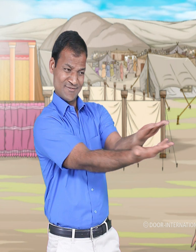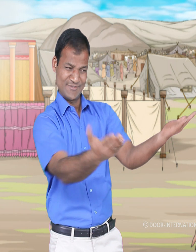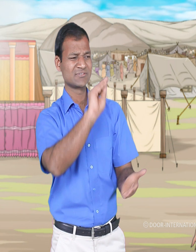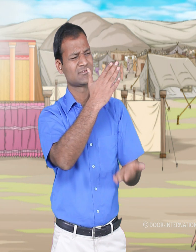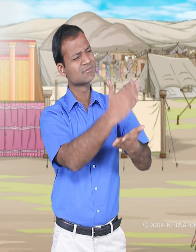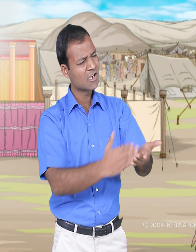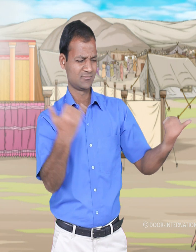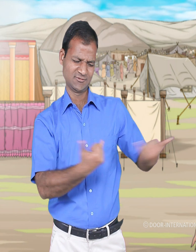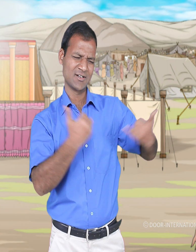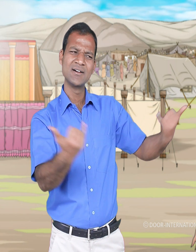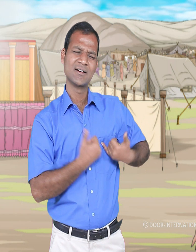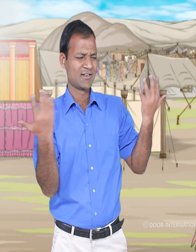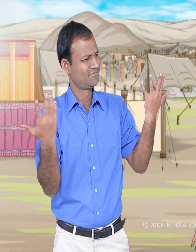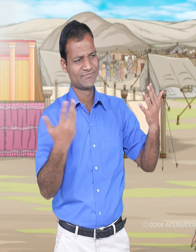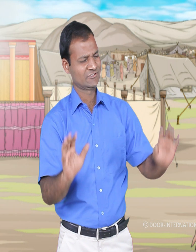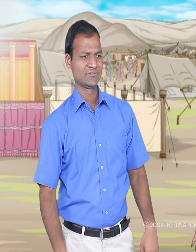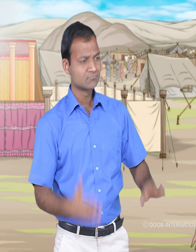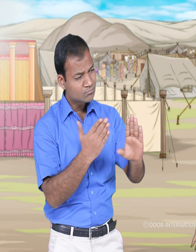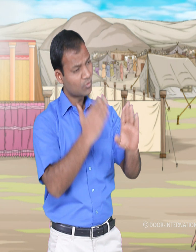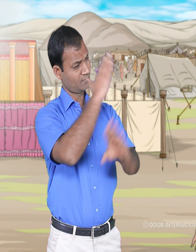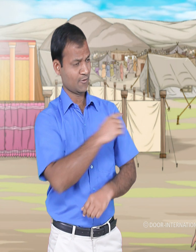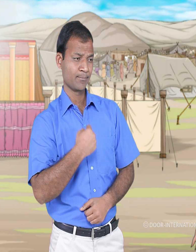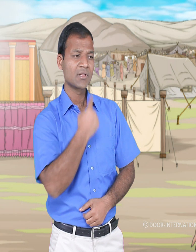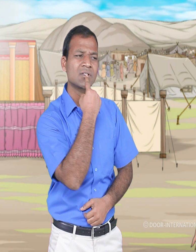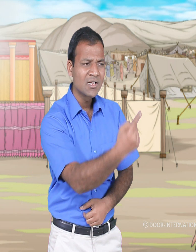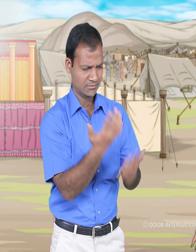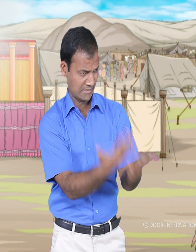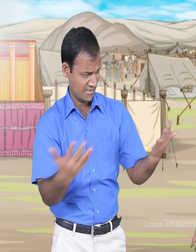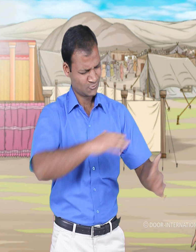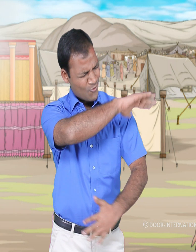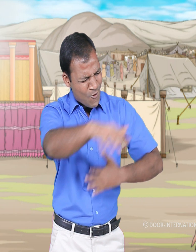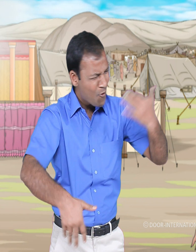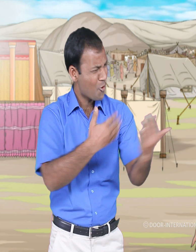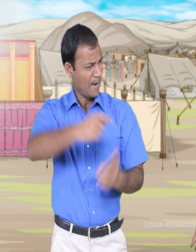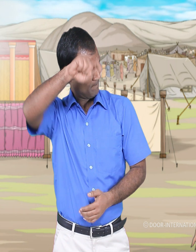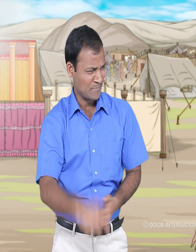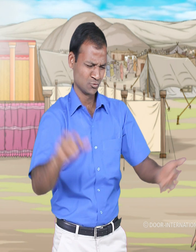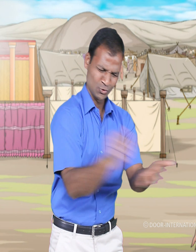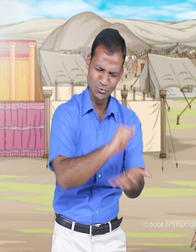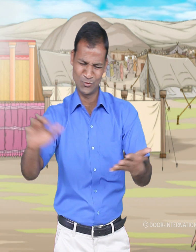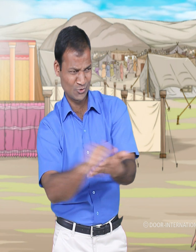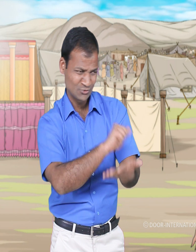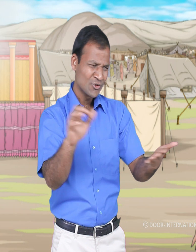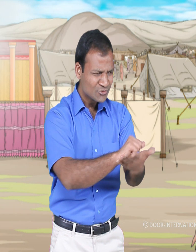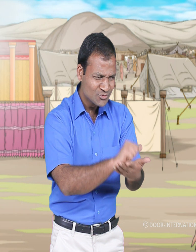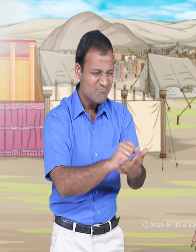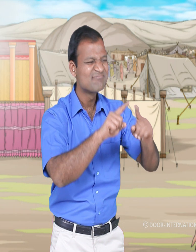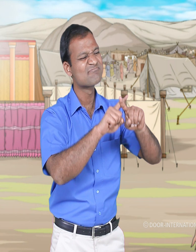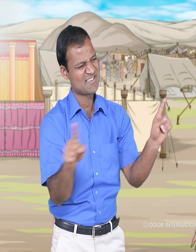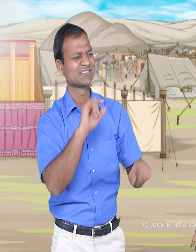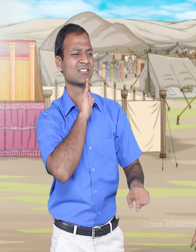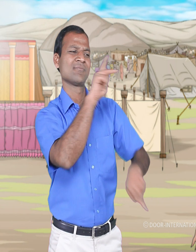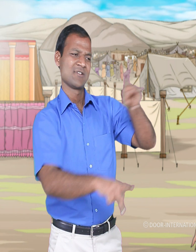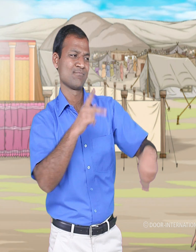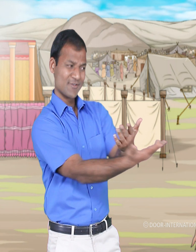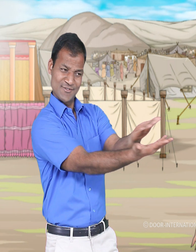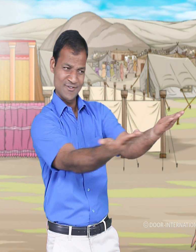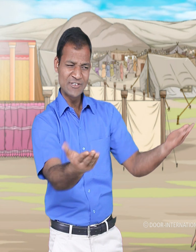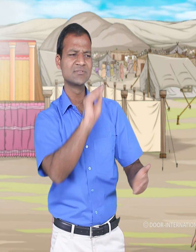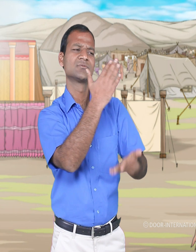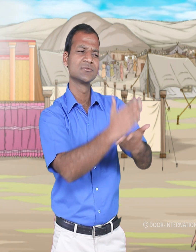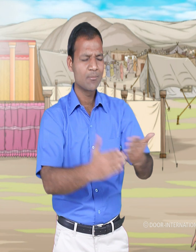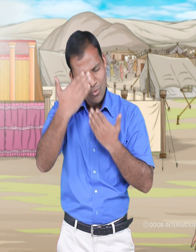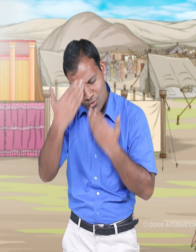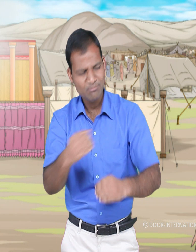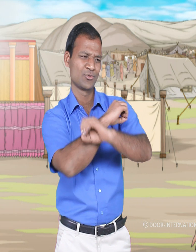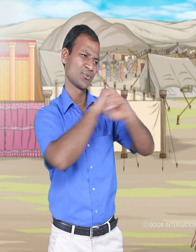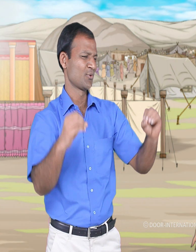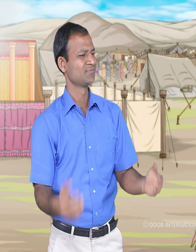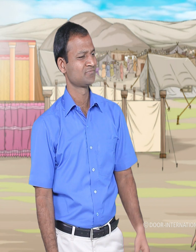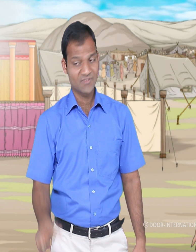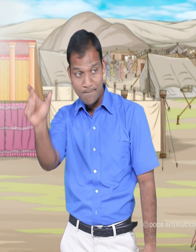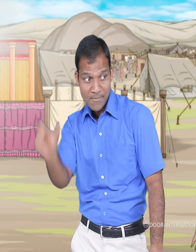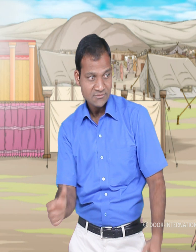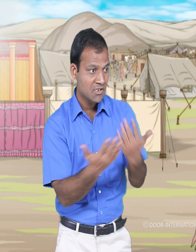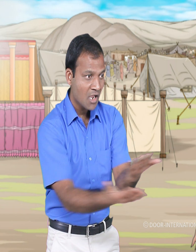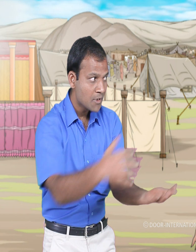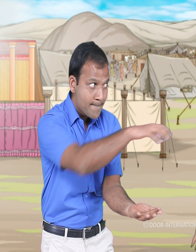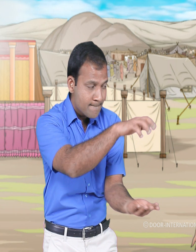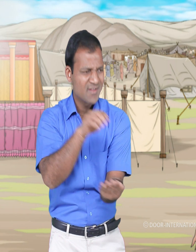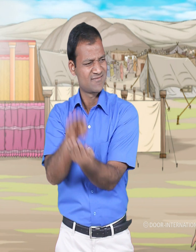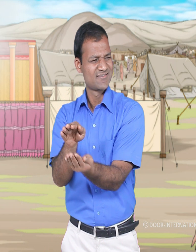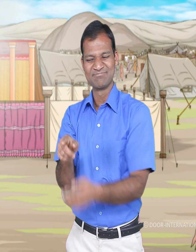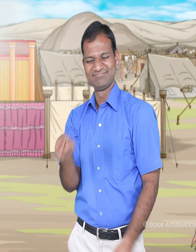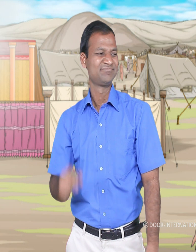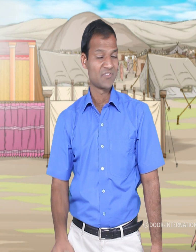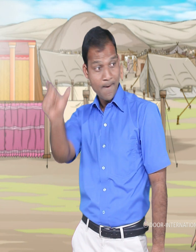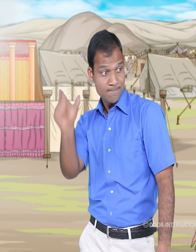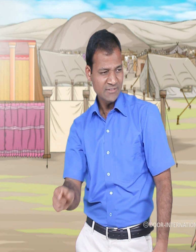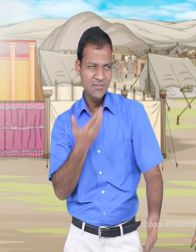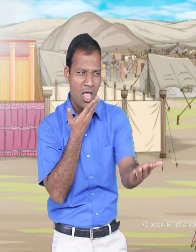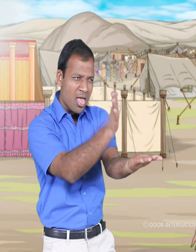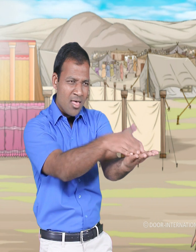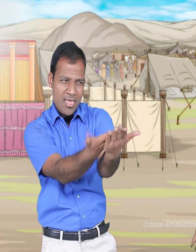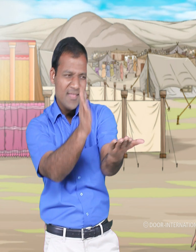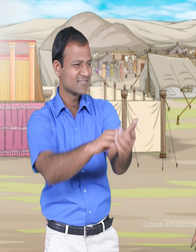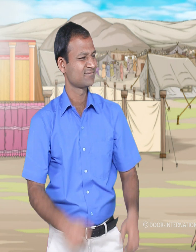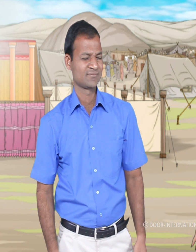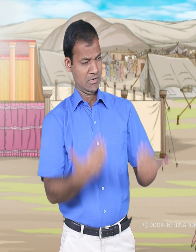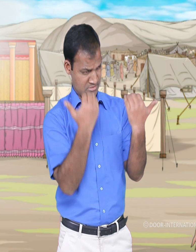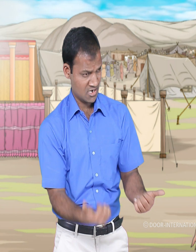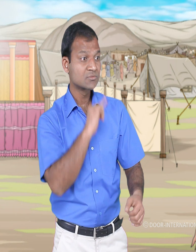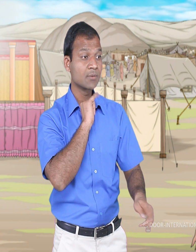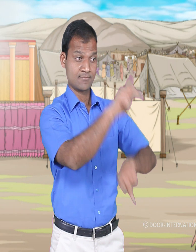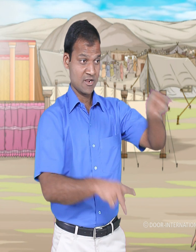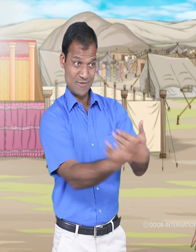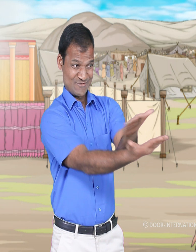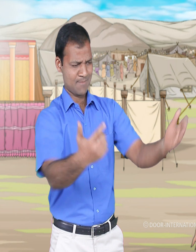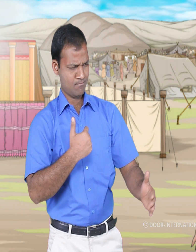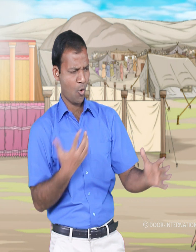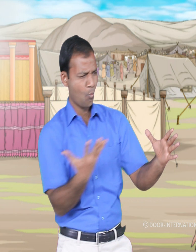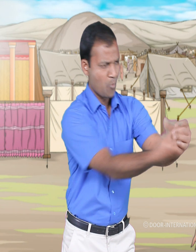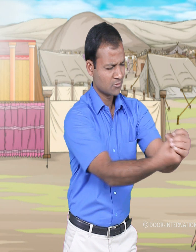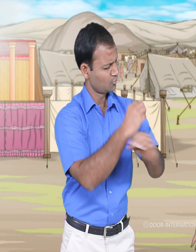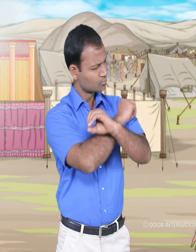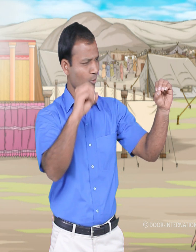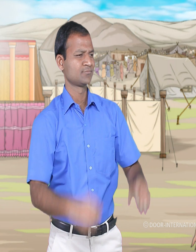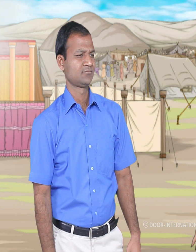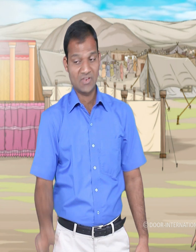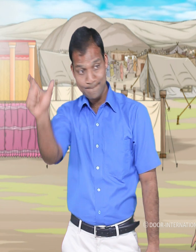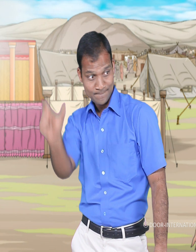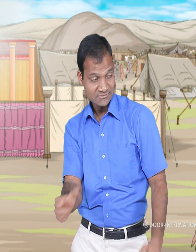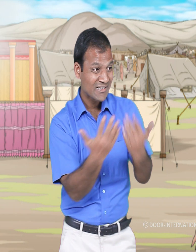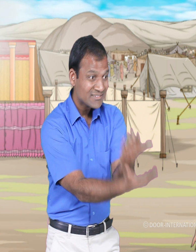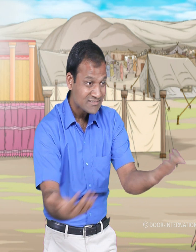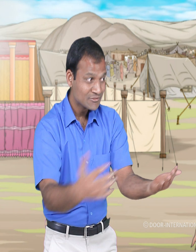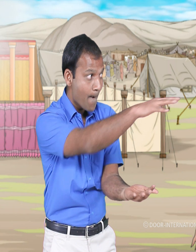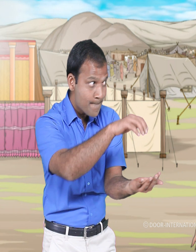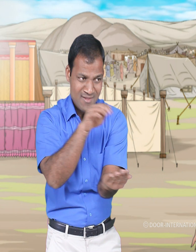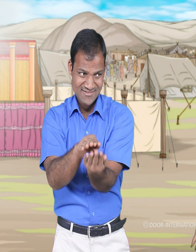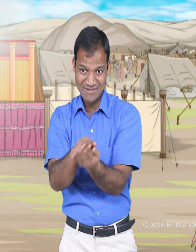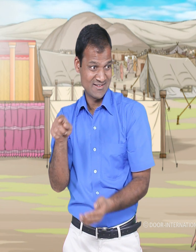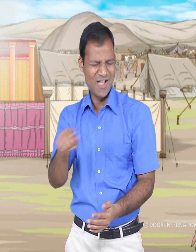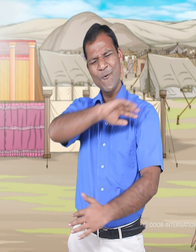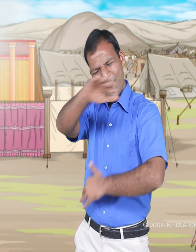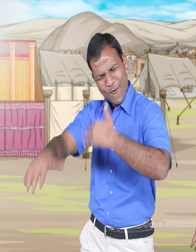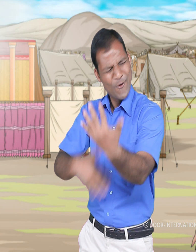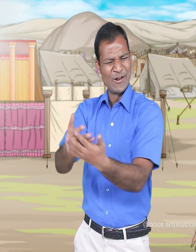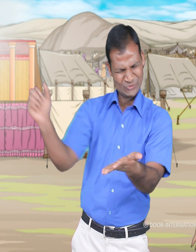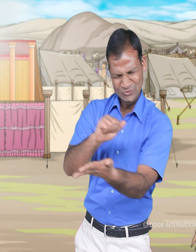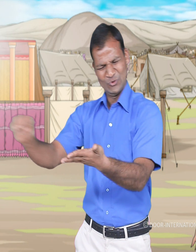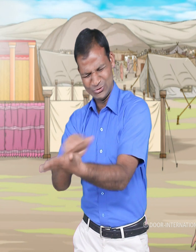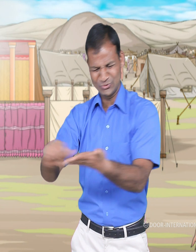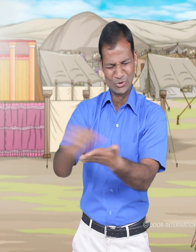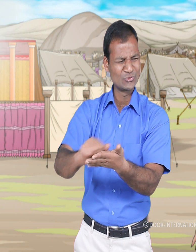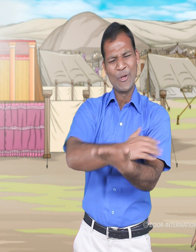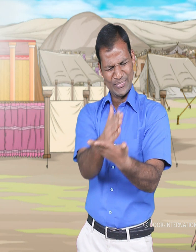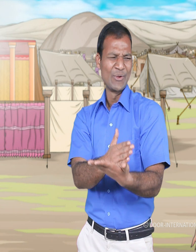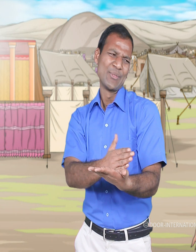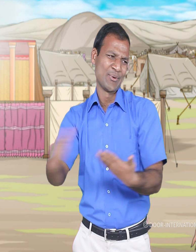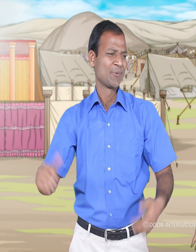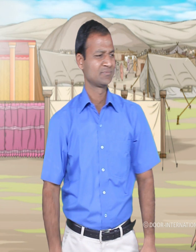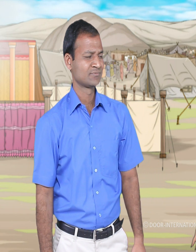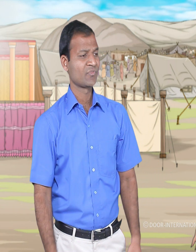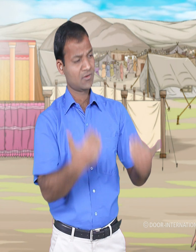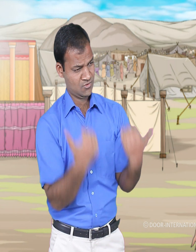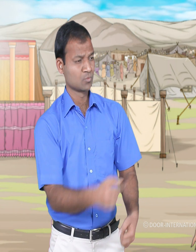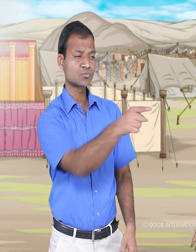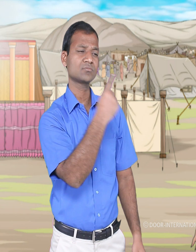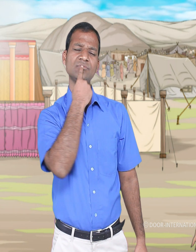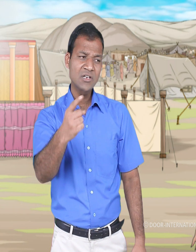Indeed, they have stolen and lied, and they have put these things with their own possessions. This is why the Israelites cannot stand against their enemies.